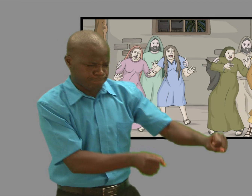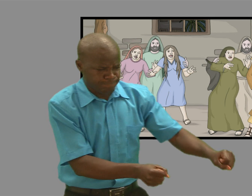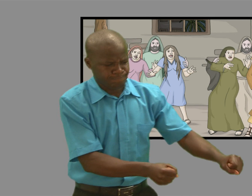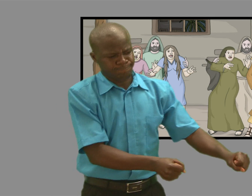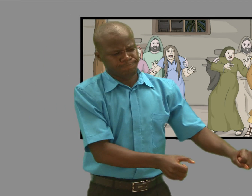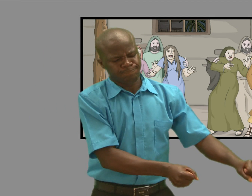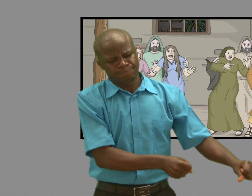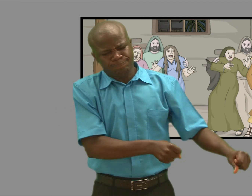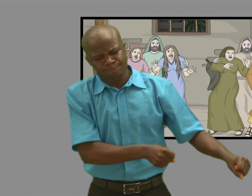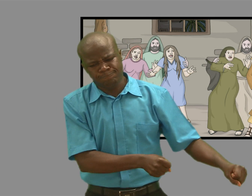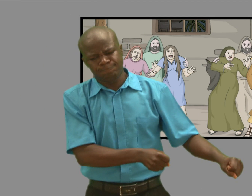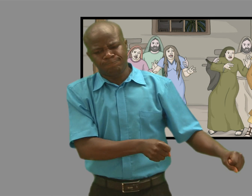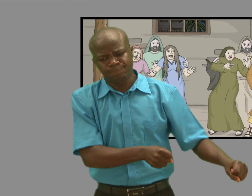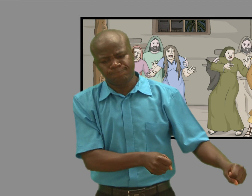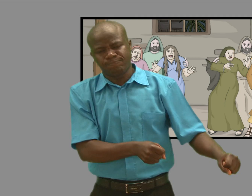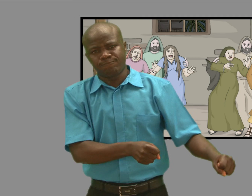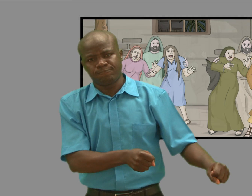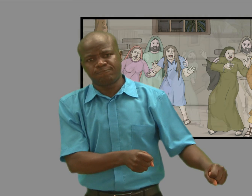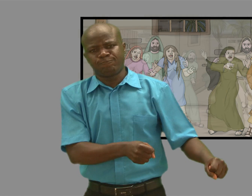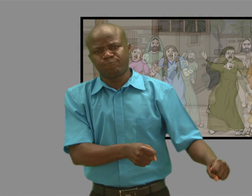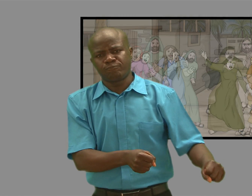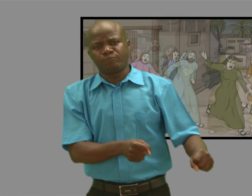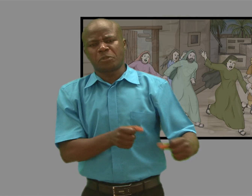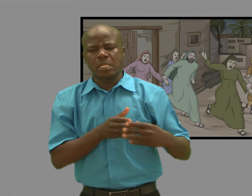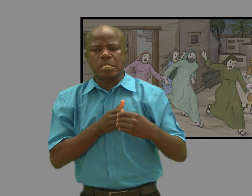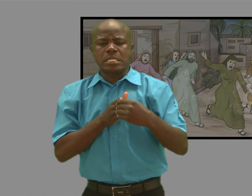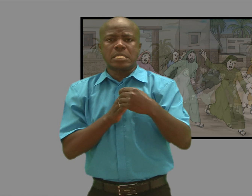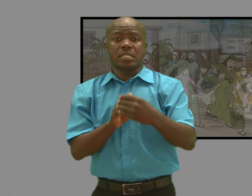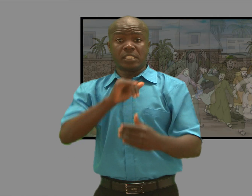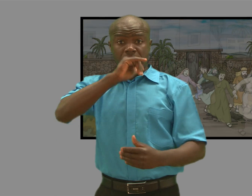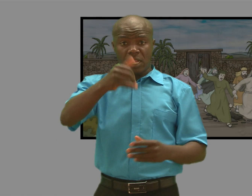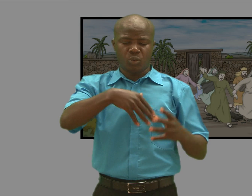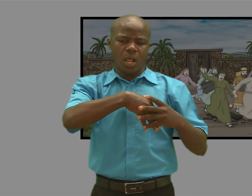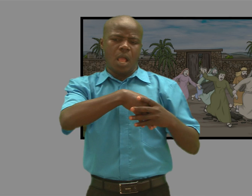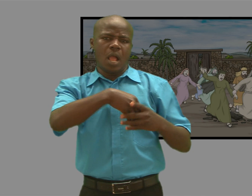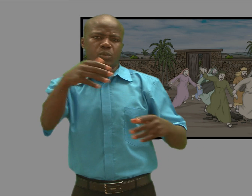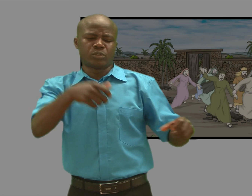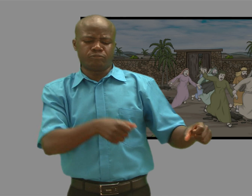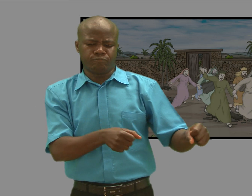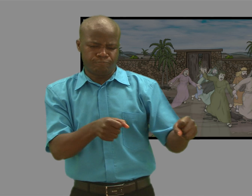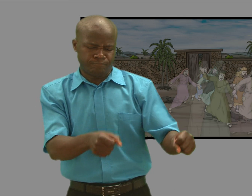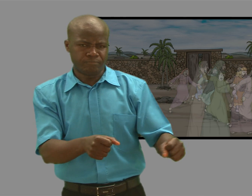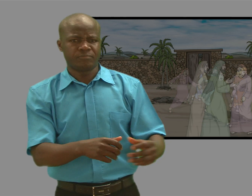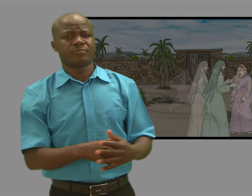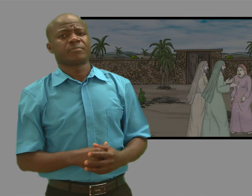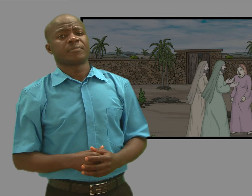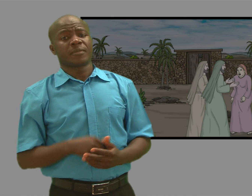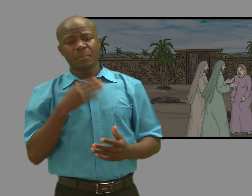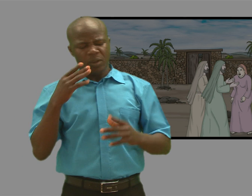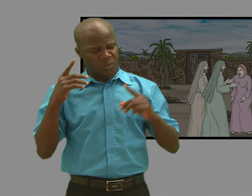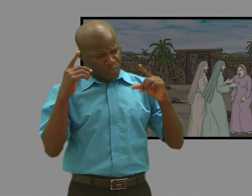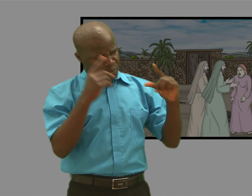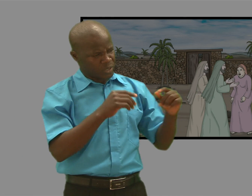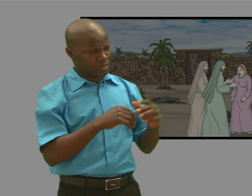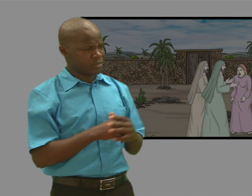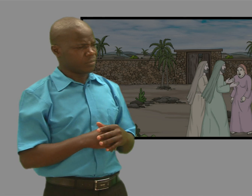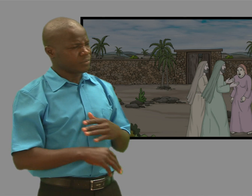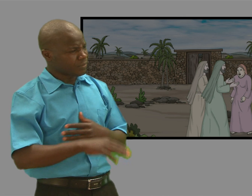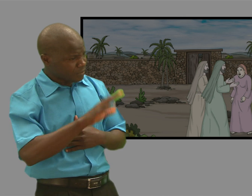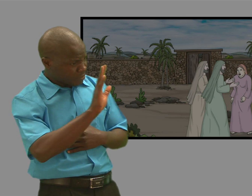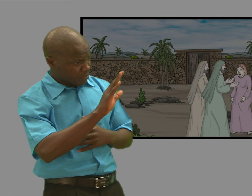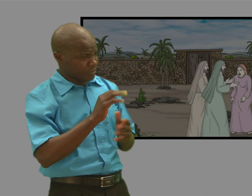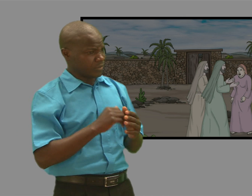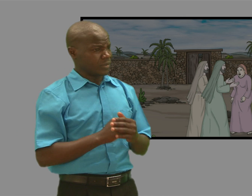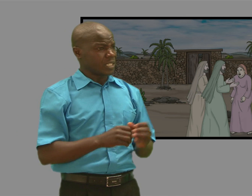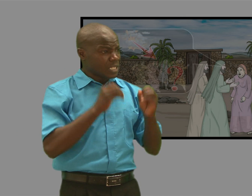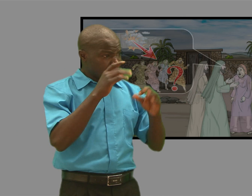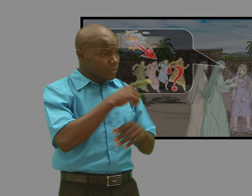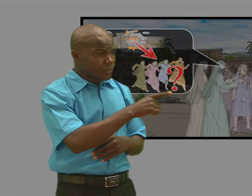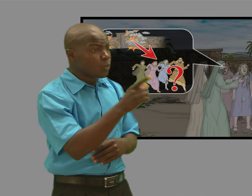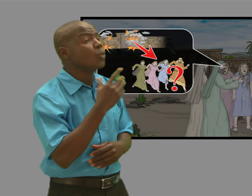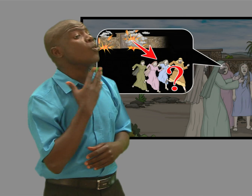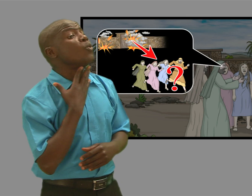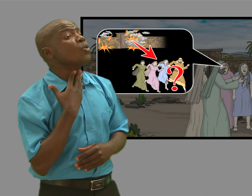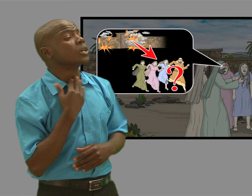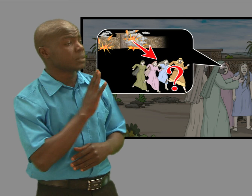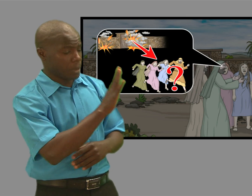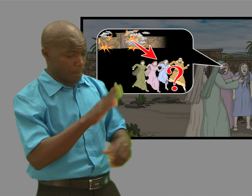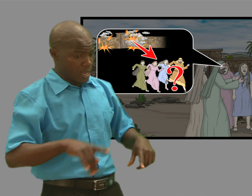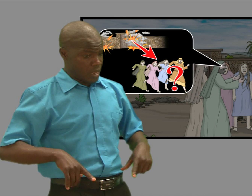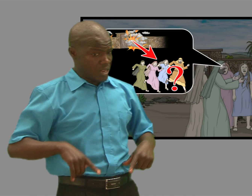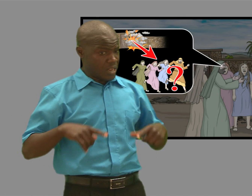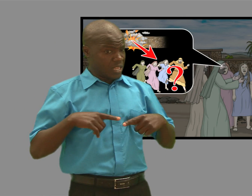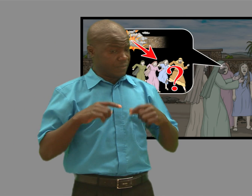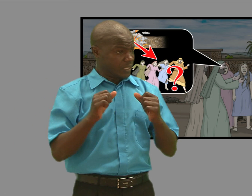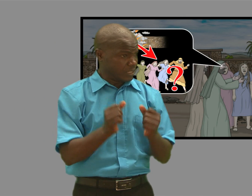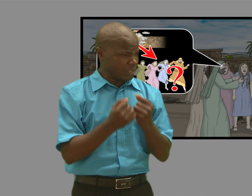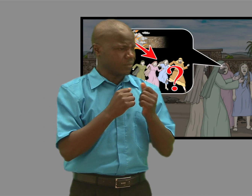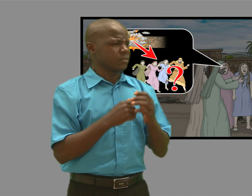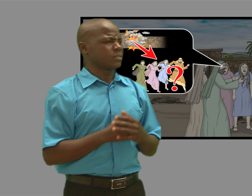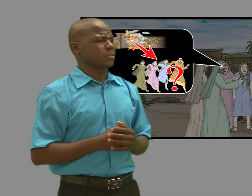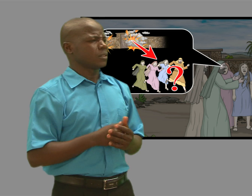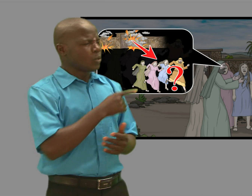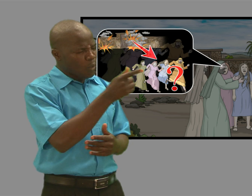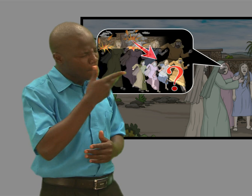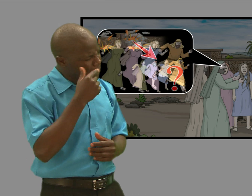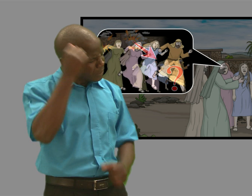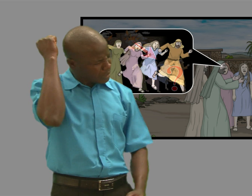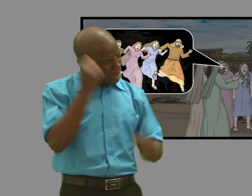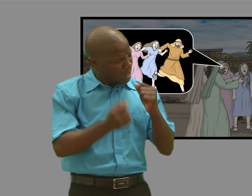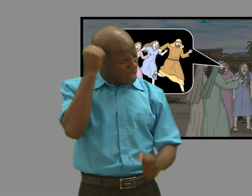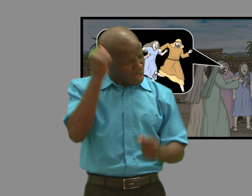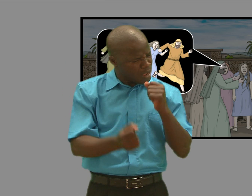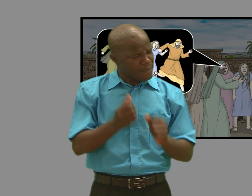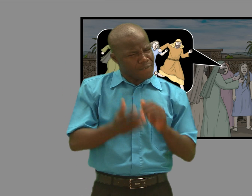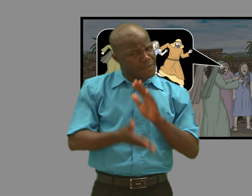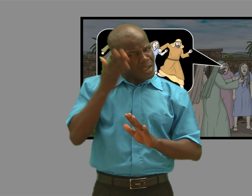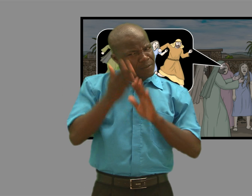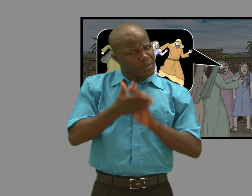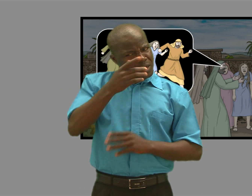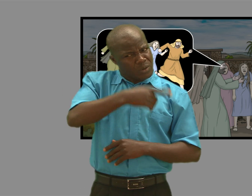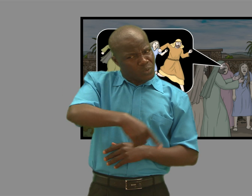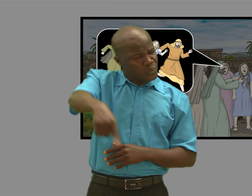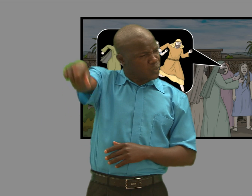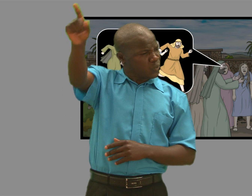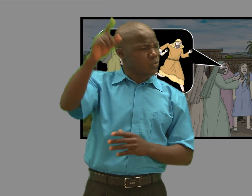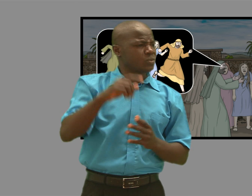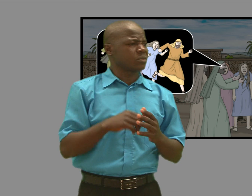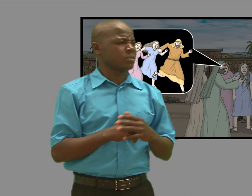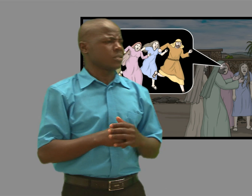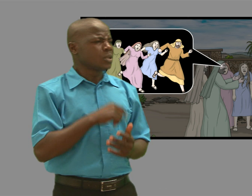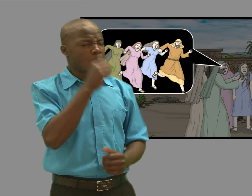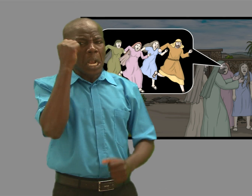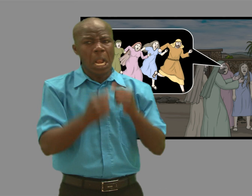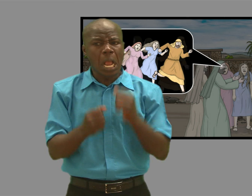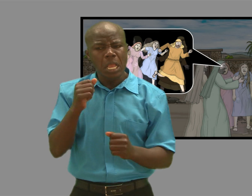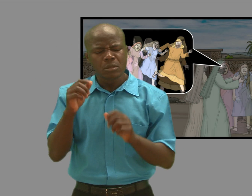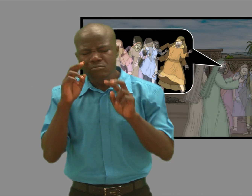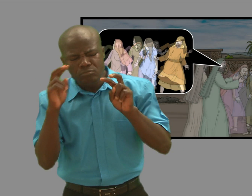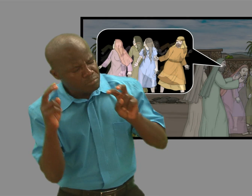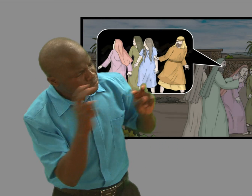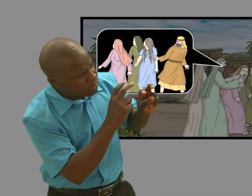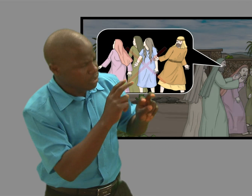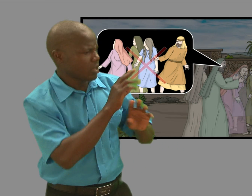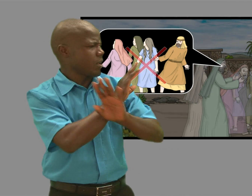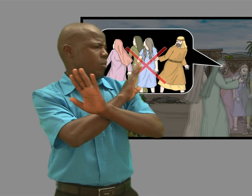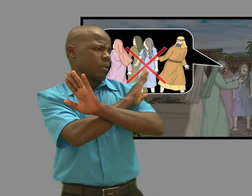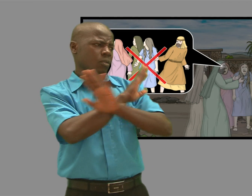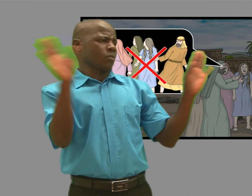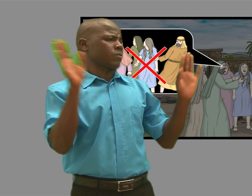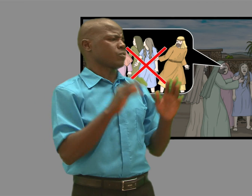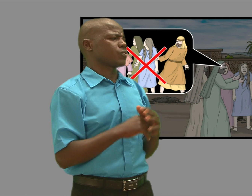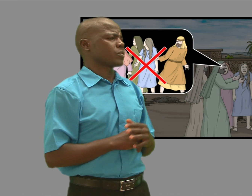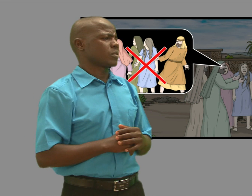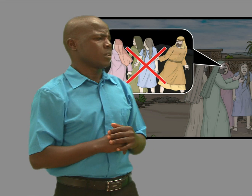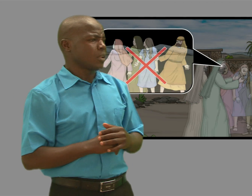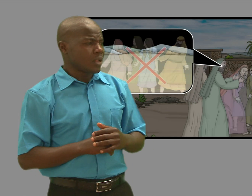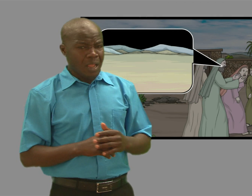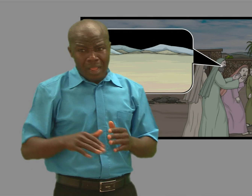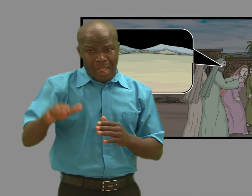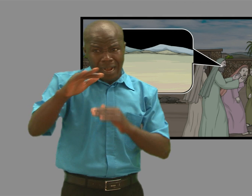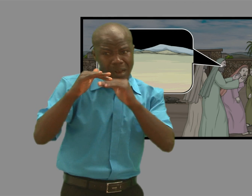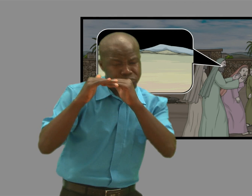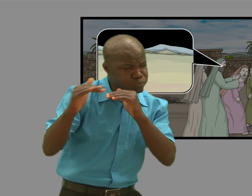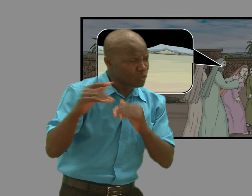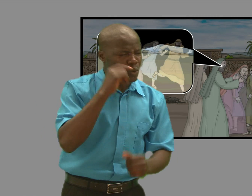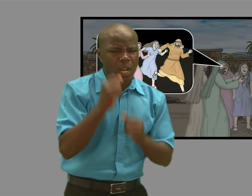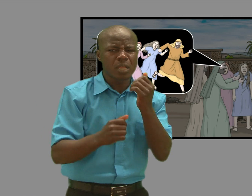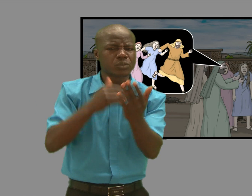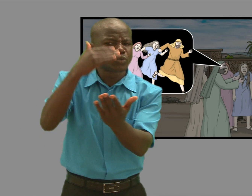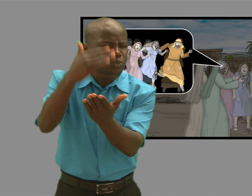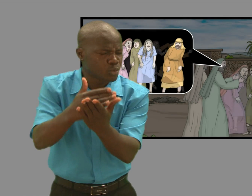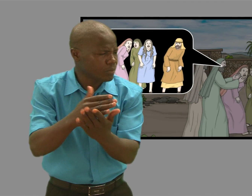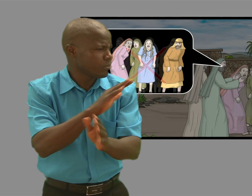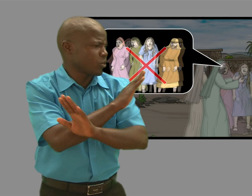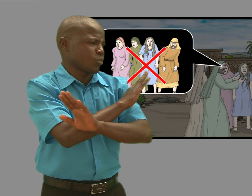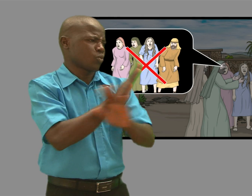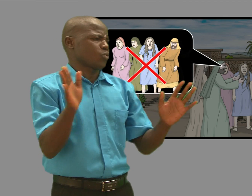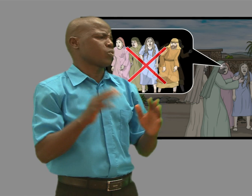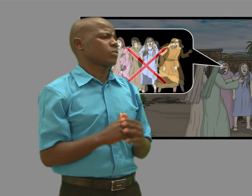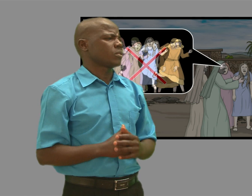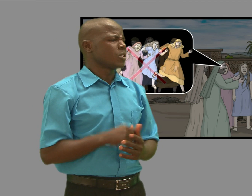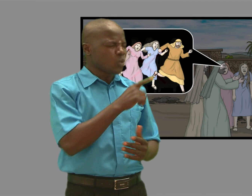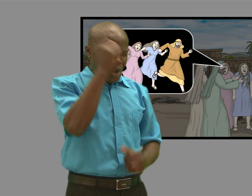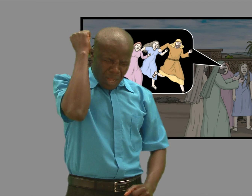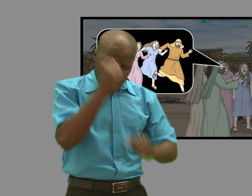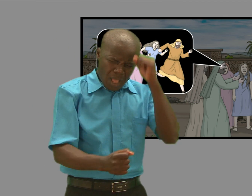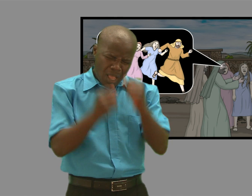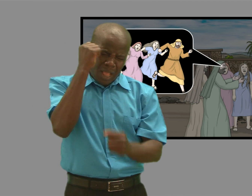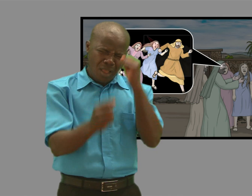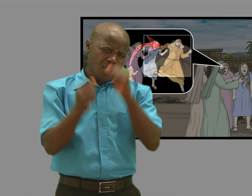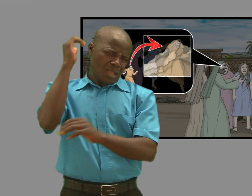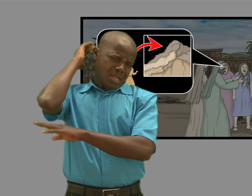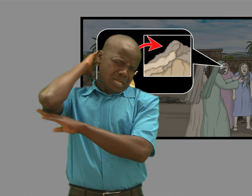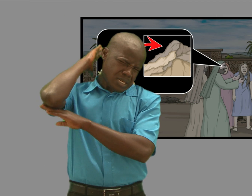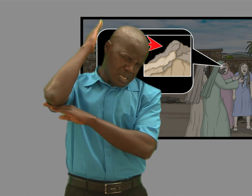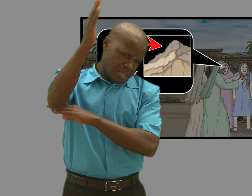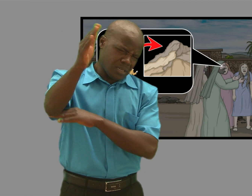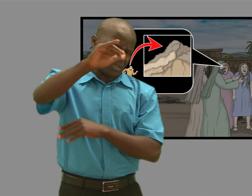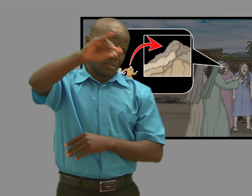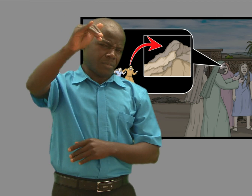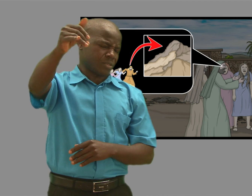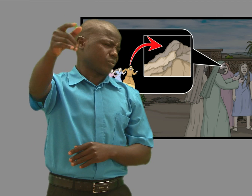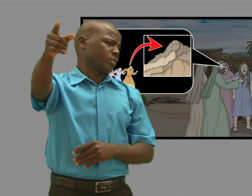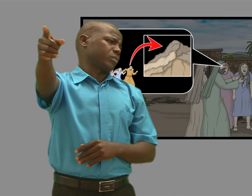And they led them safely out of the city, because of the LORD’s compassion for them. As soon as the men had brought them out, one of them said, “Run for your lives! Do not look back, and do not stop anywhere on the plain!